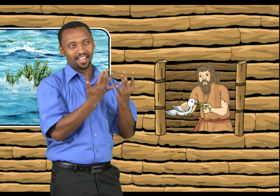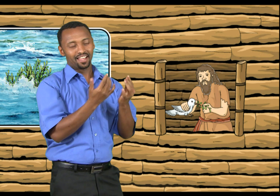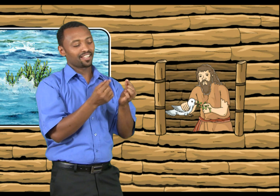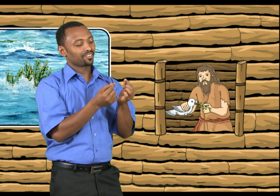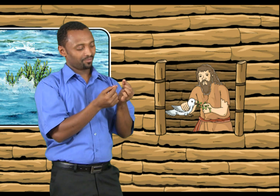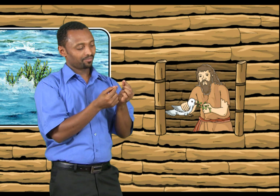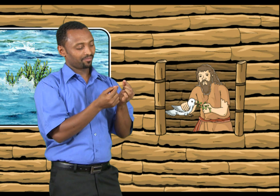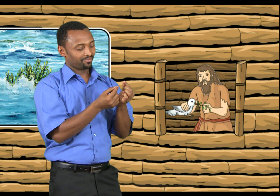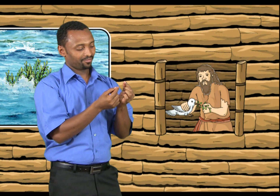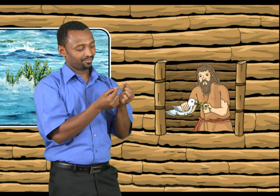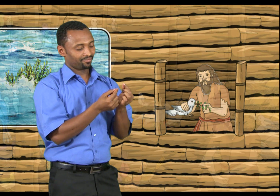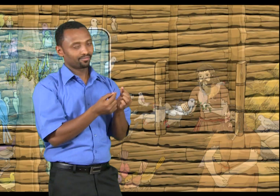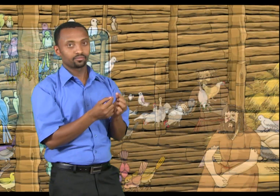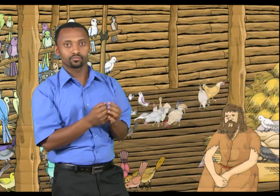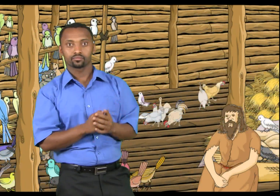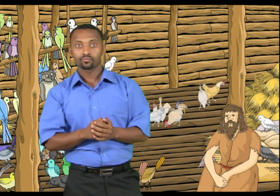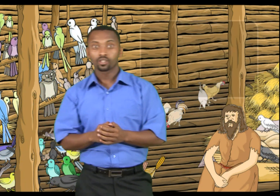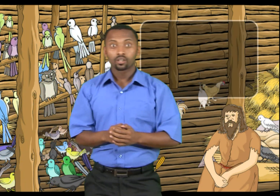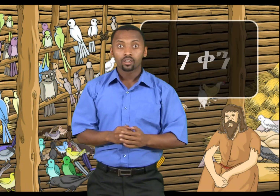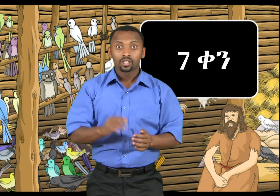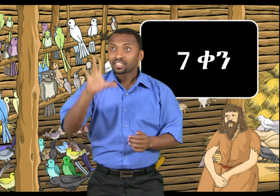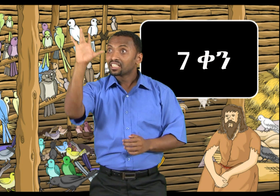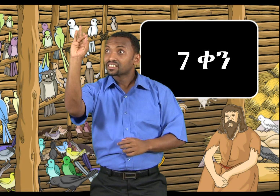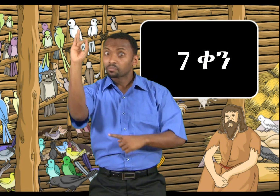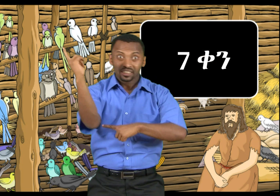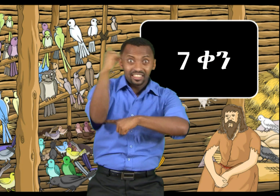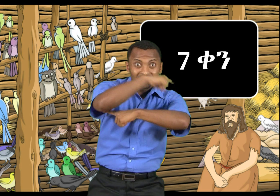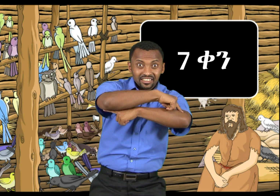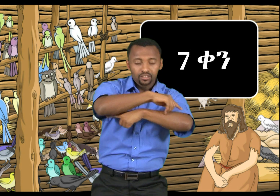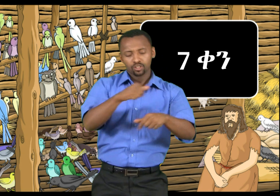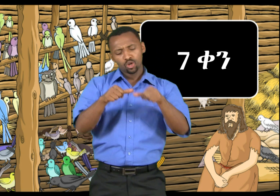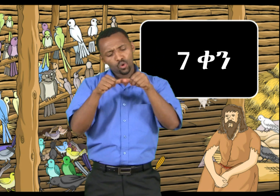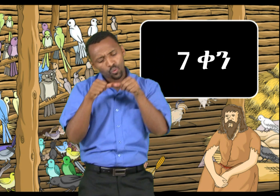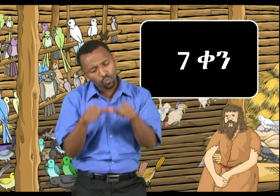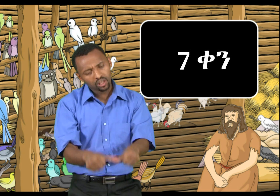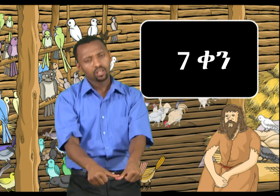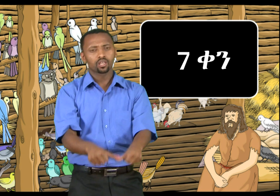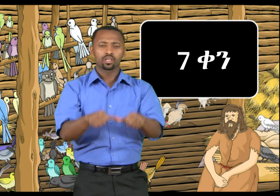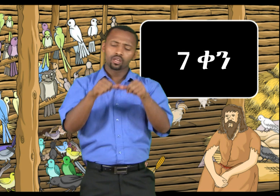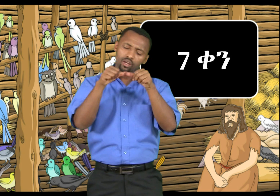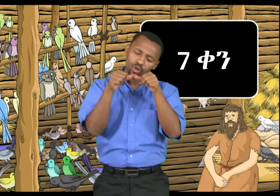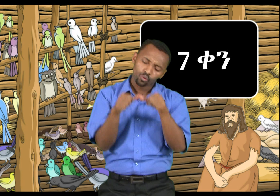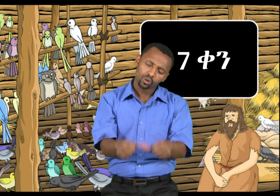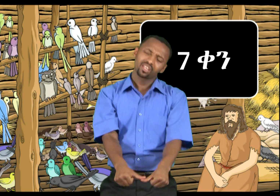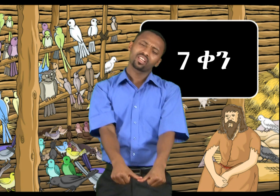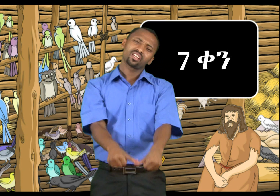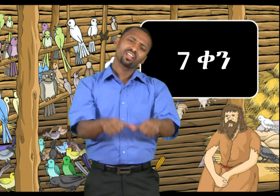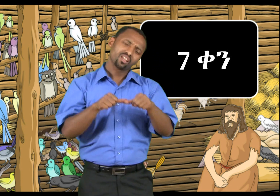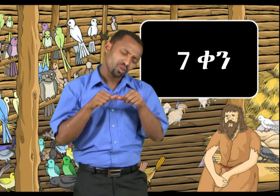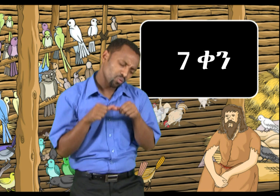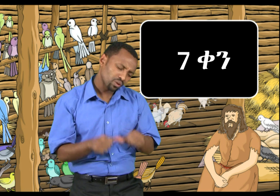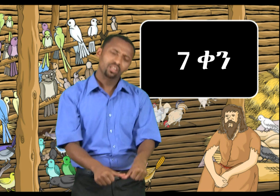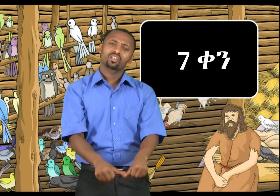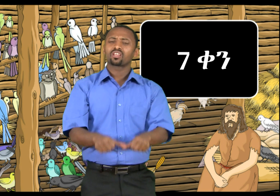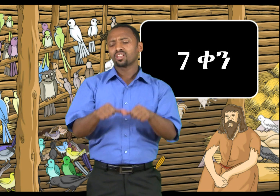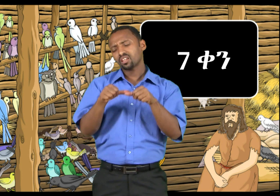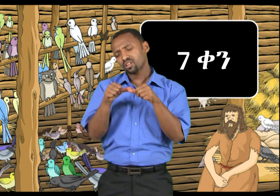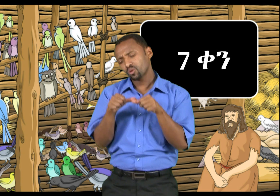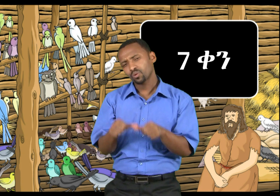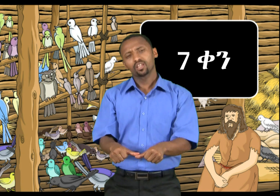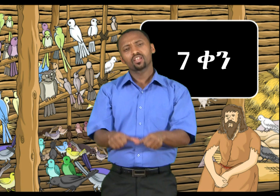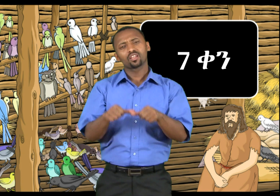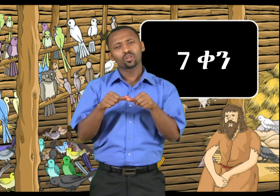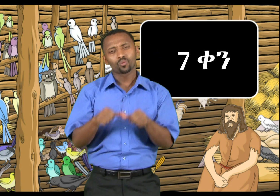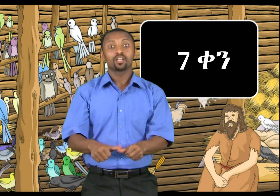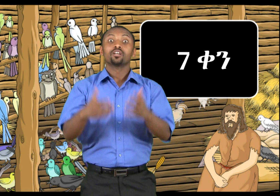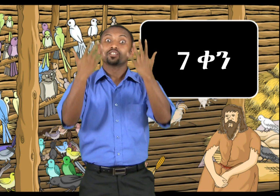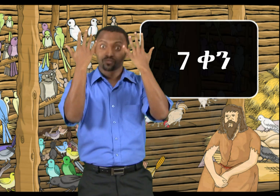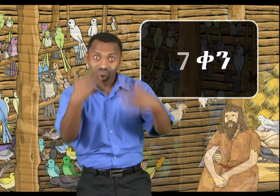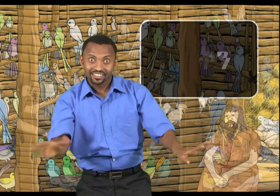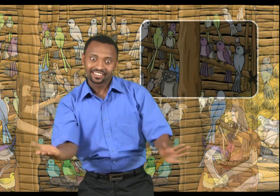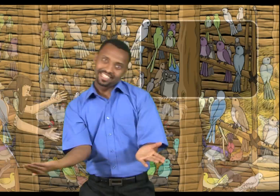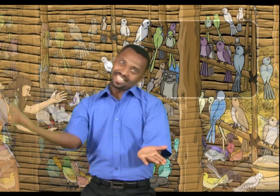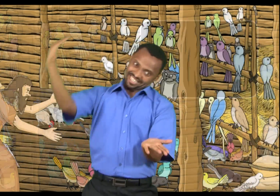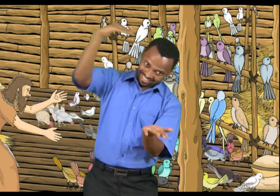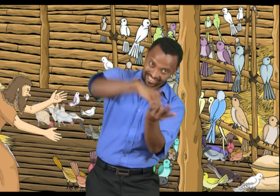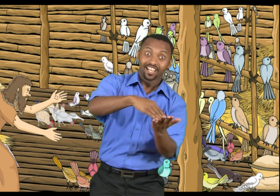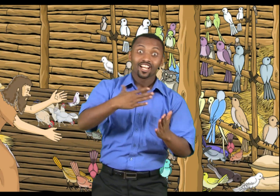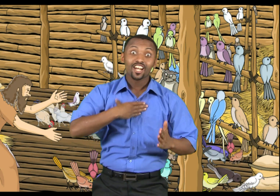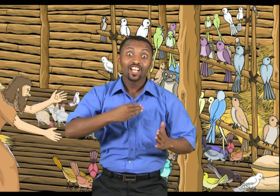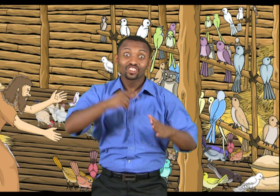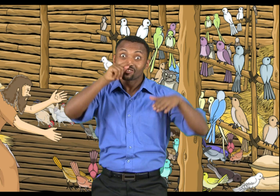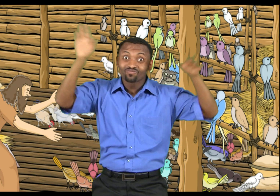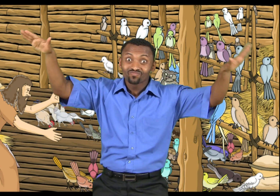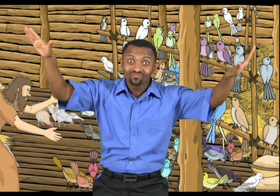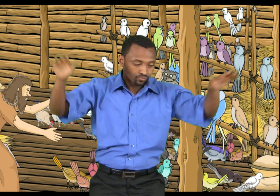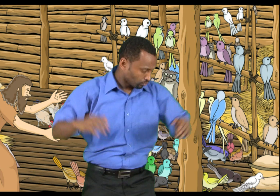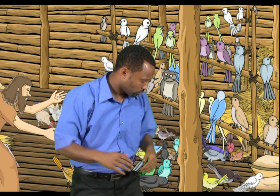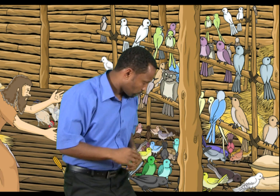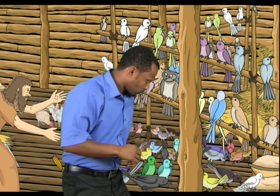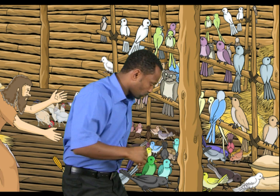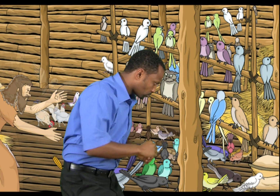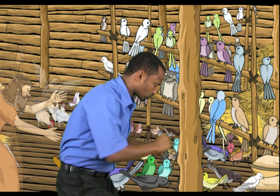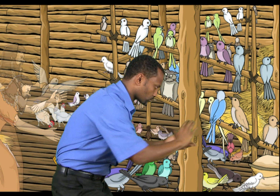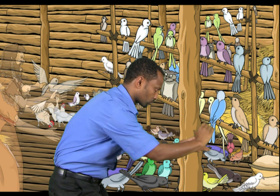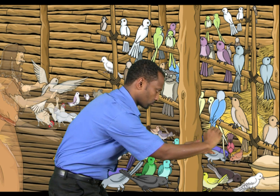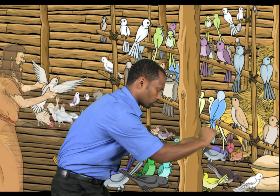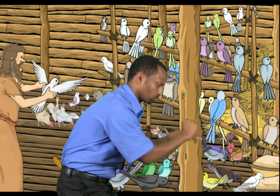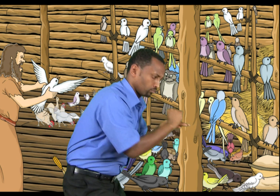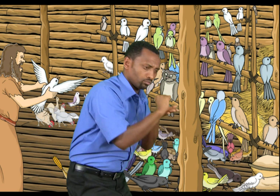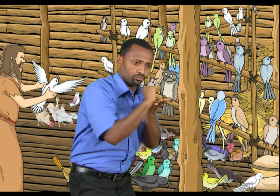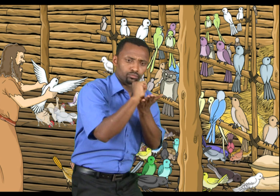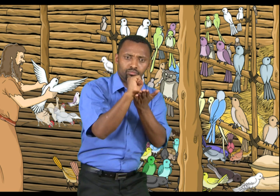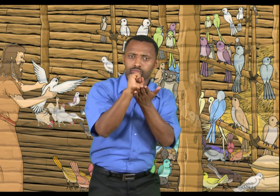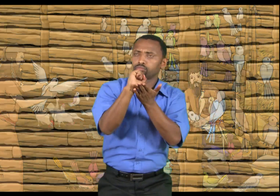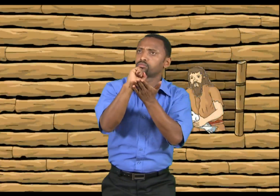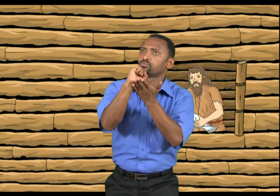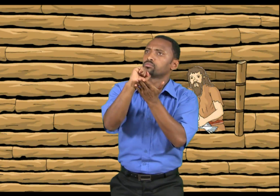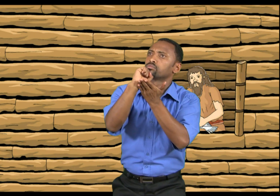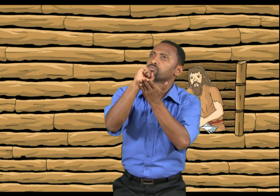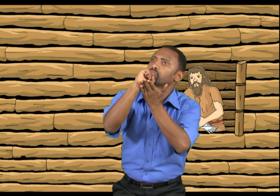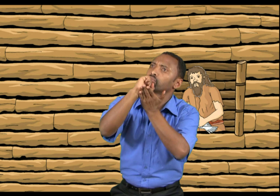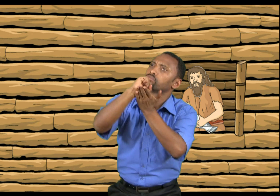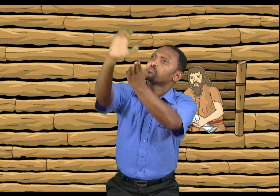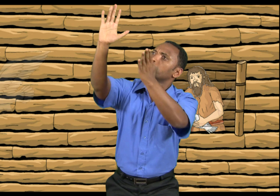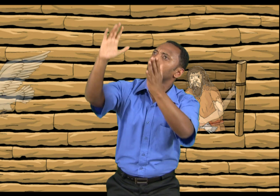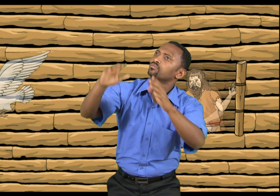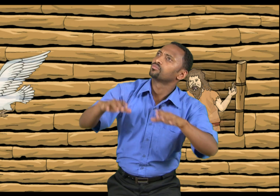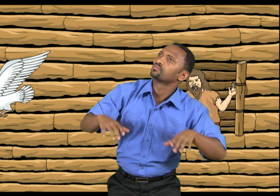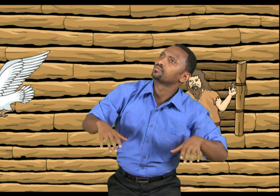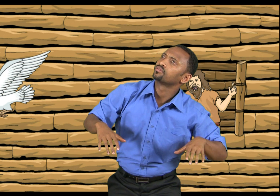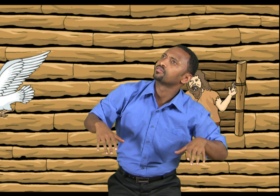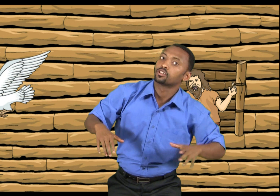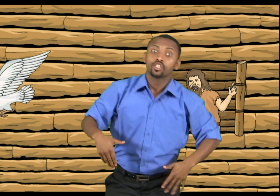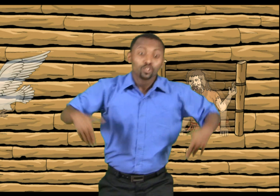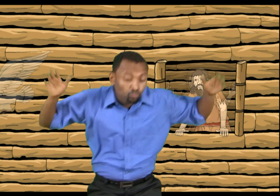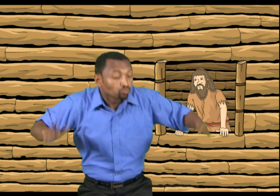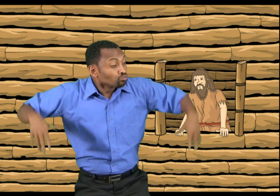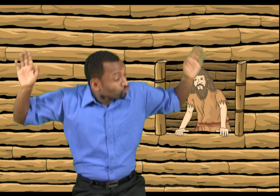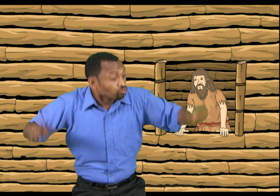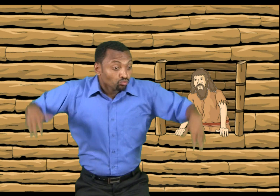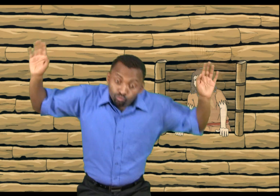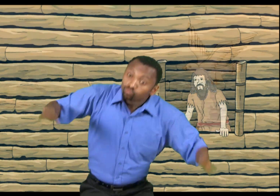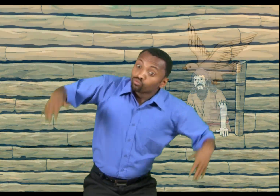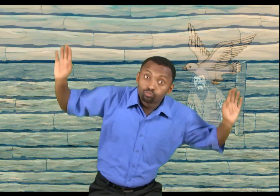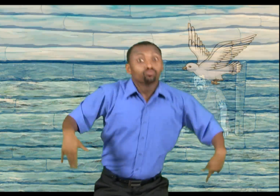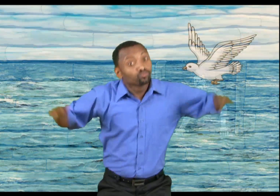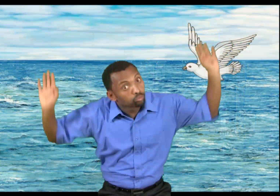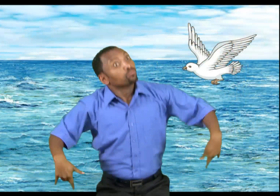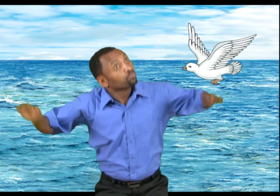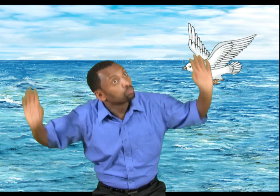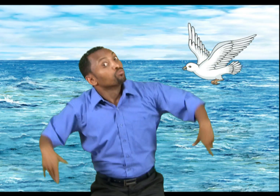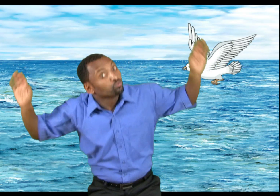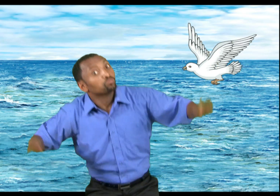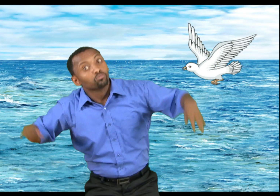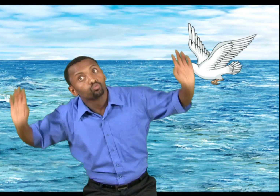And Noah waited seven more days and sent out the dove again, but this time she did not return to him.